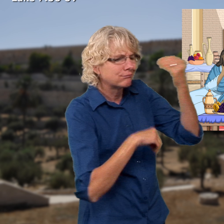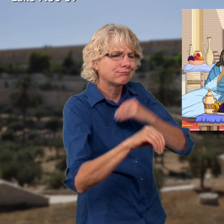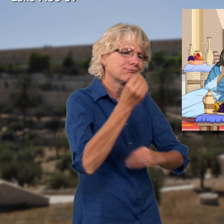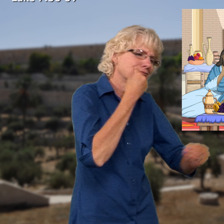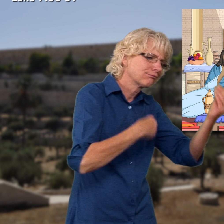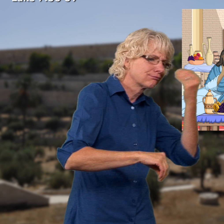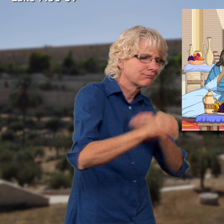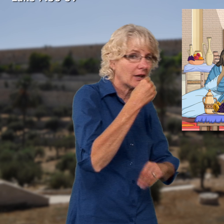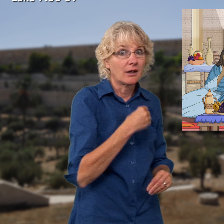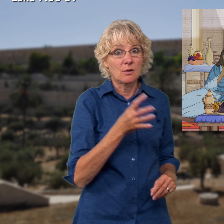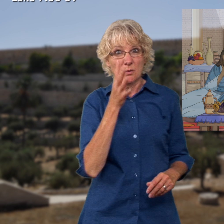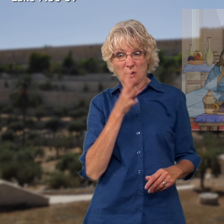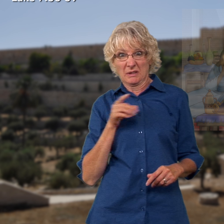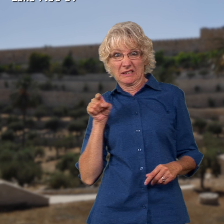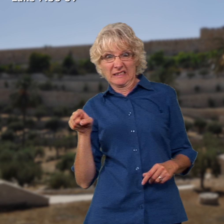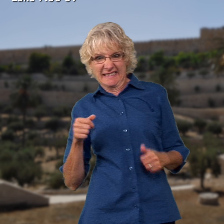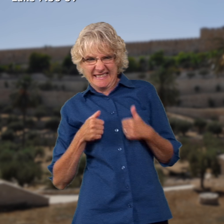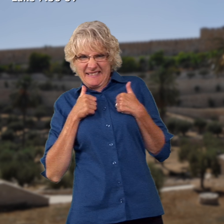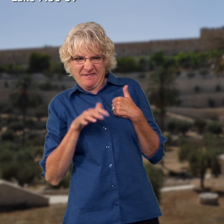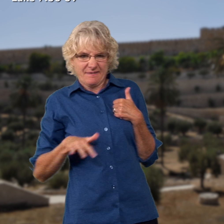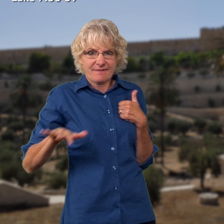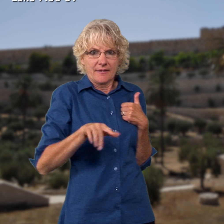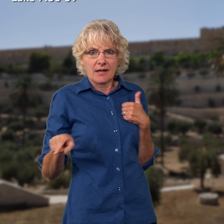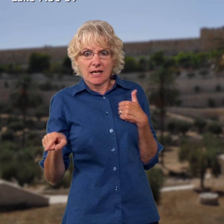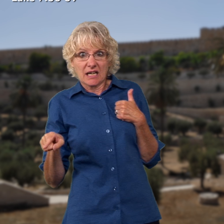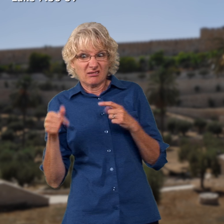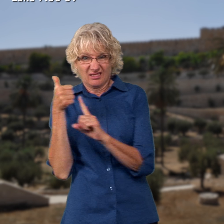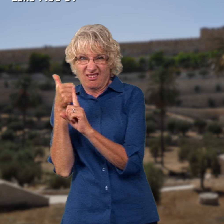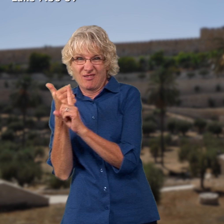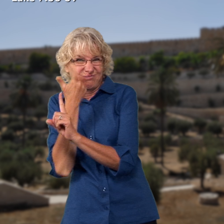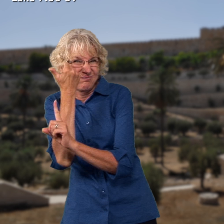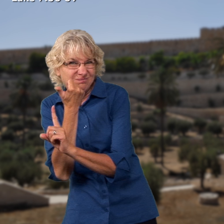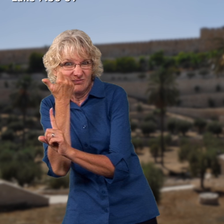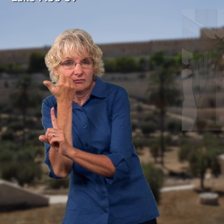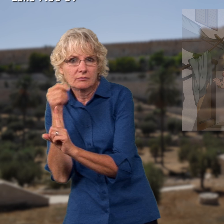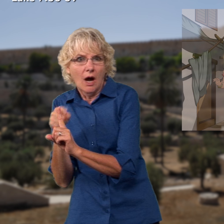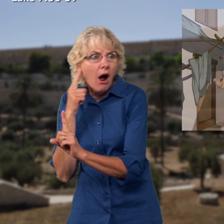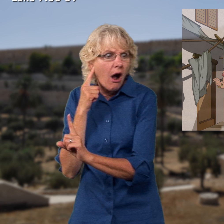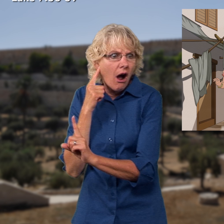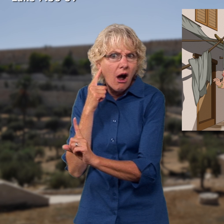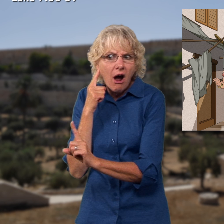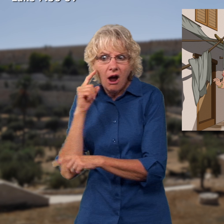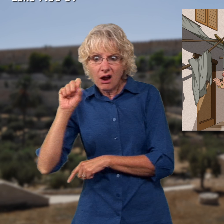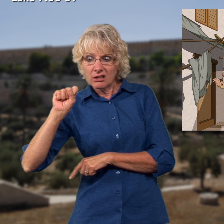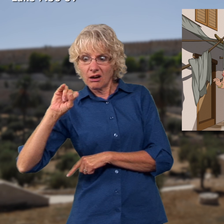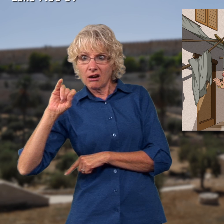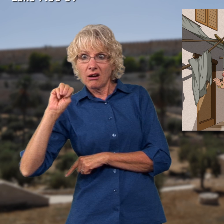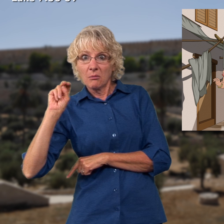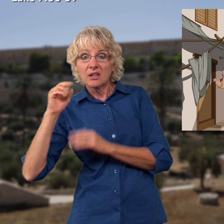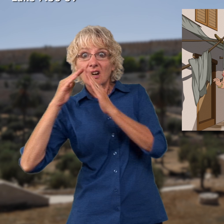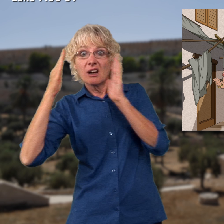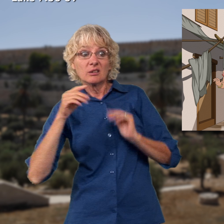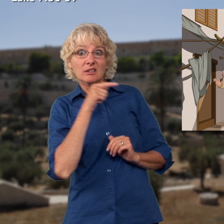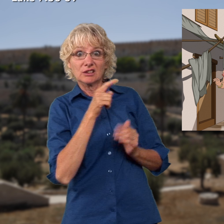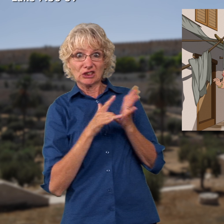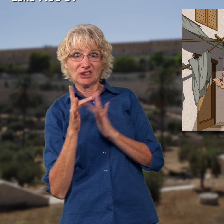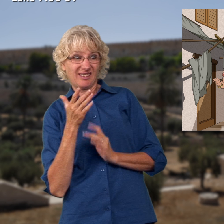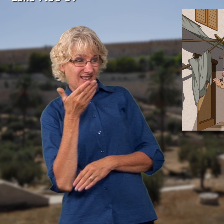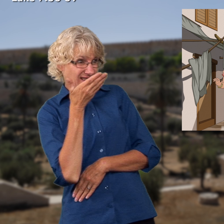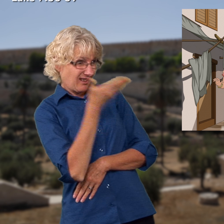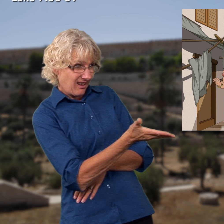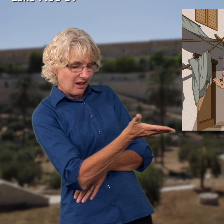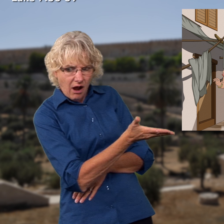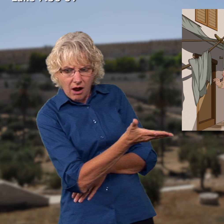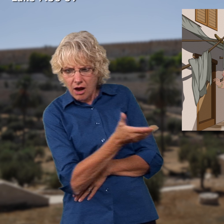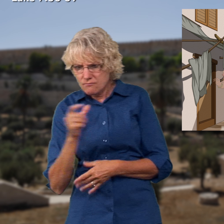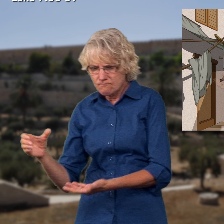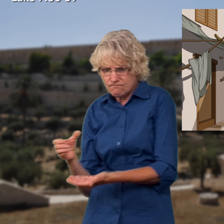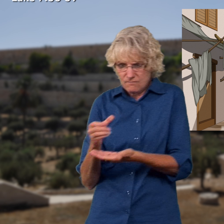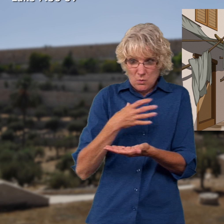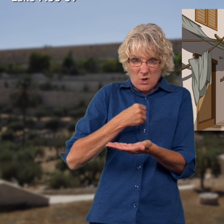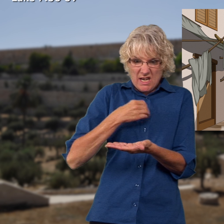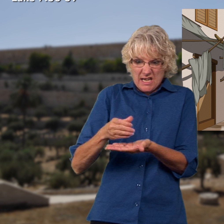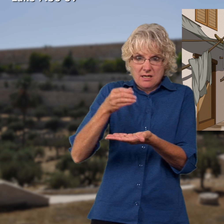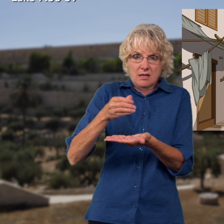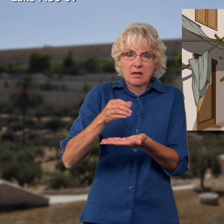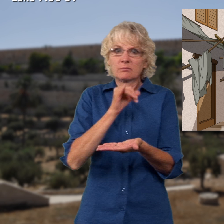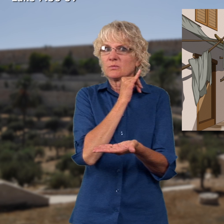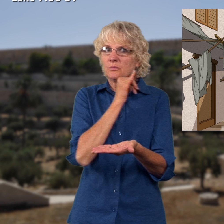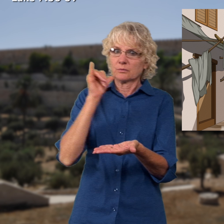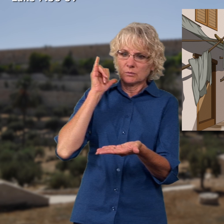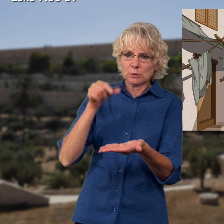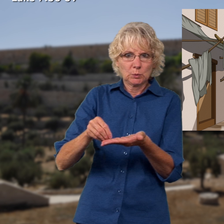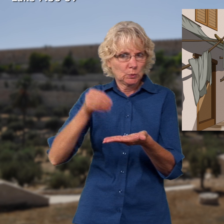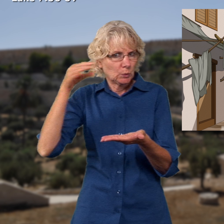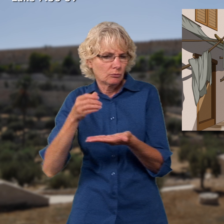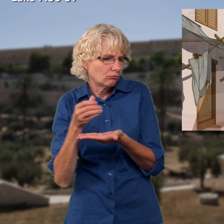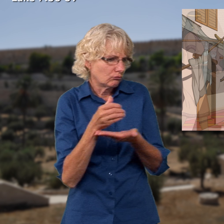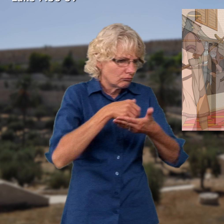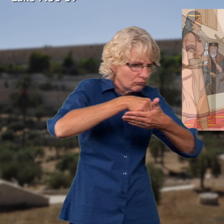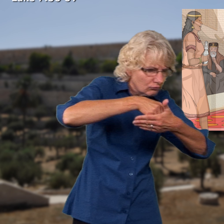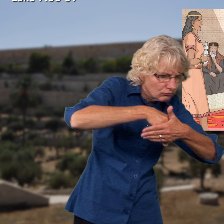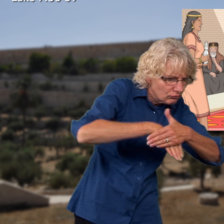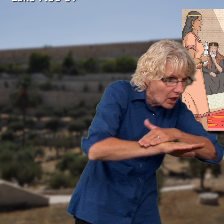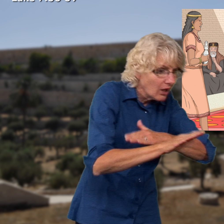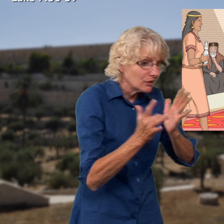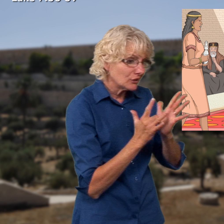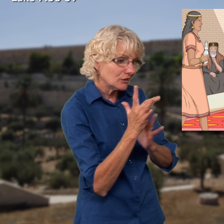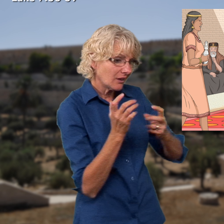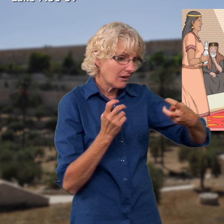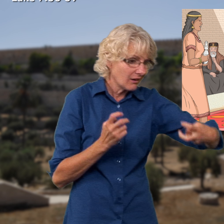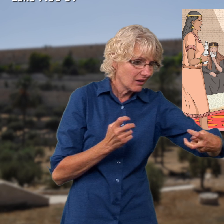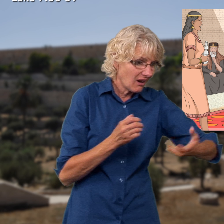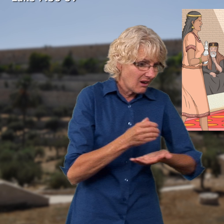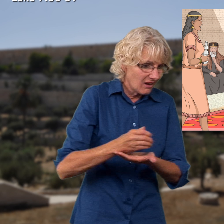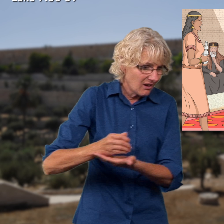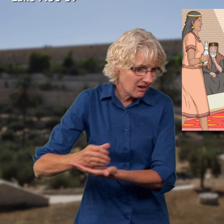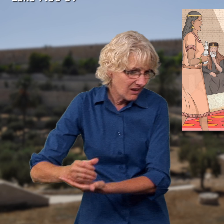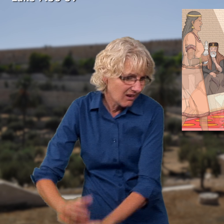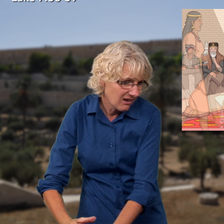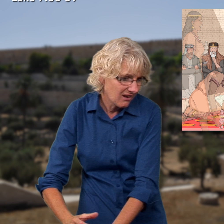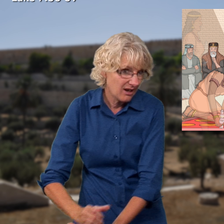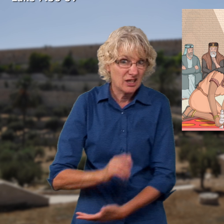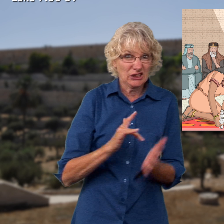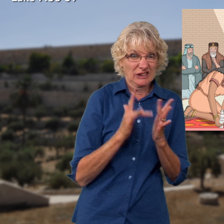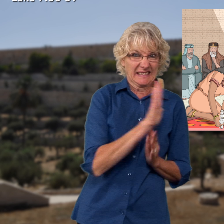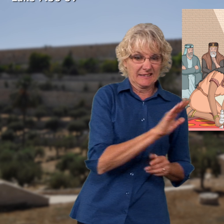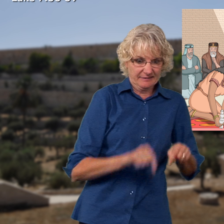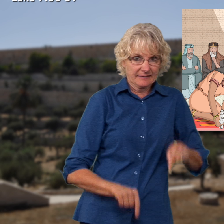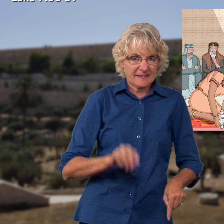When a sinful woman from that town learned that Jesus was dining there, she brought an alabaster jar of perfume.